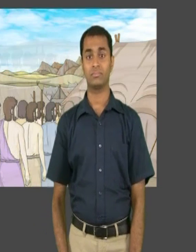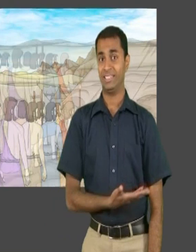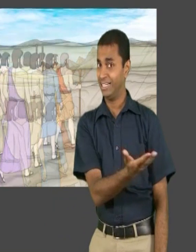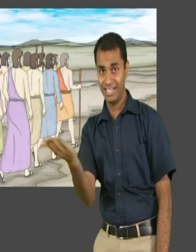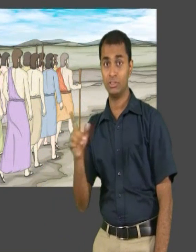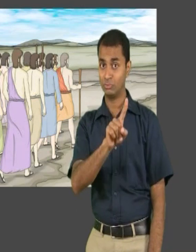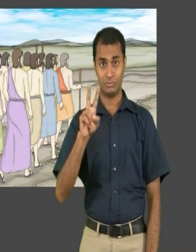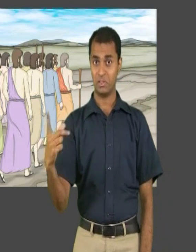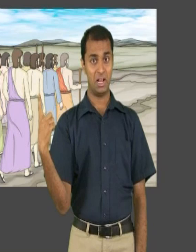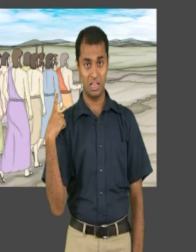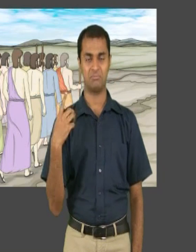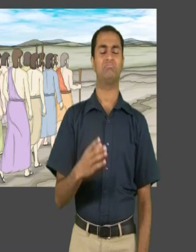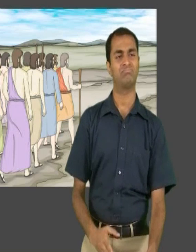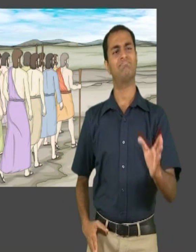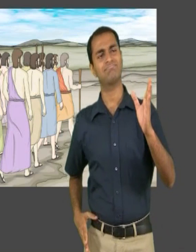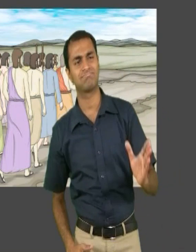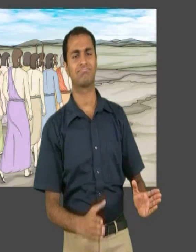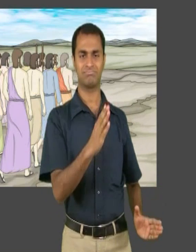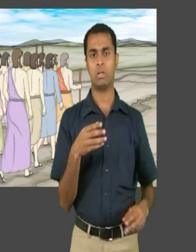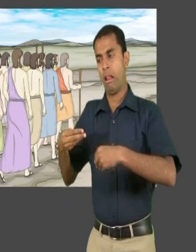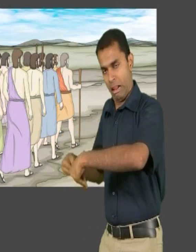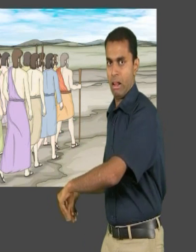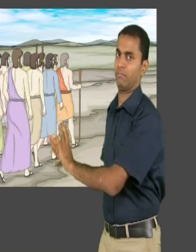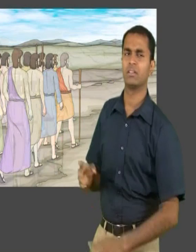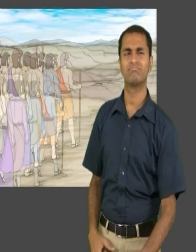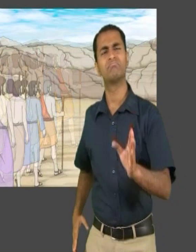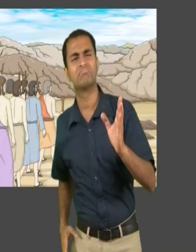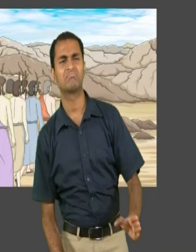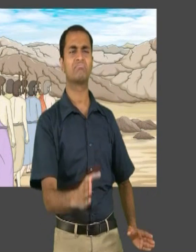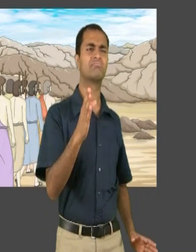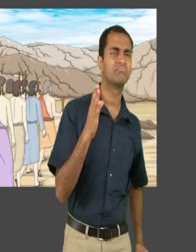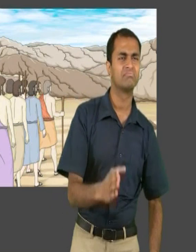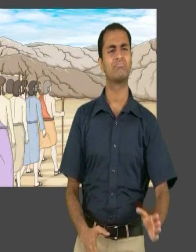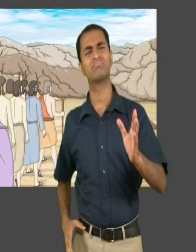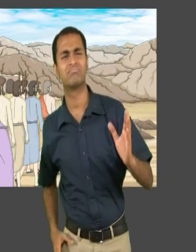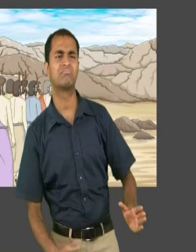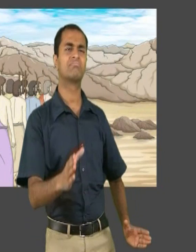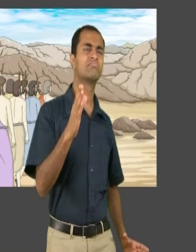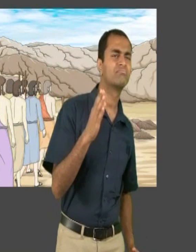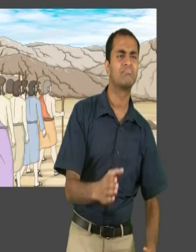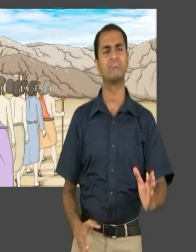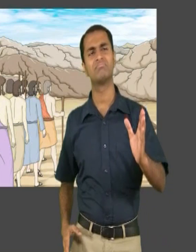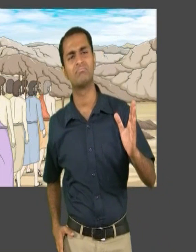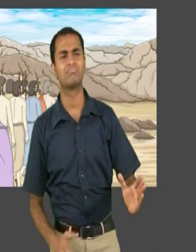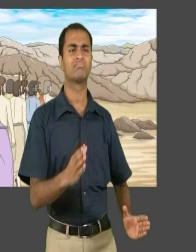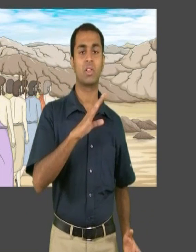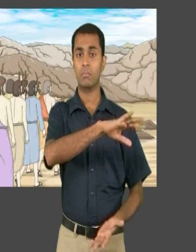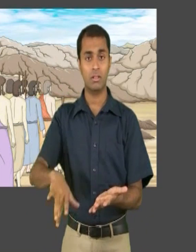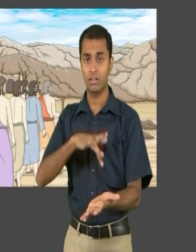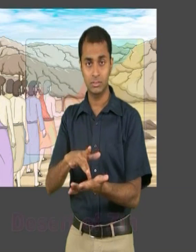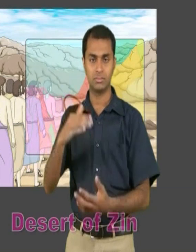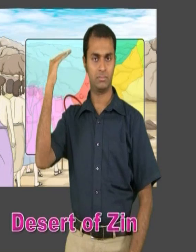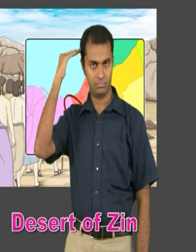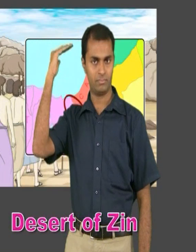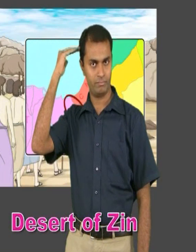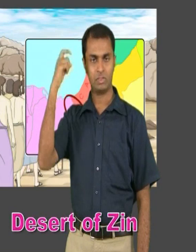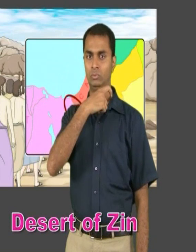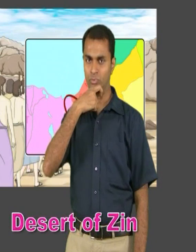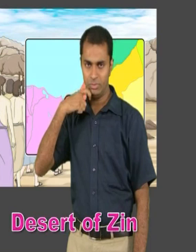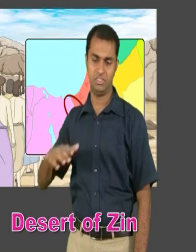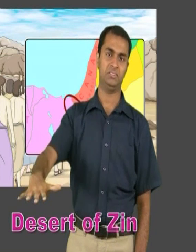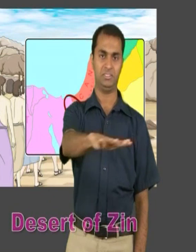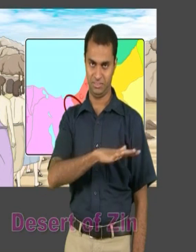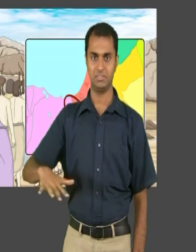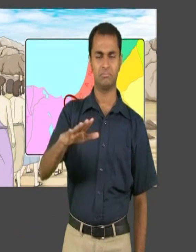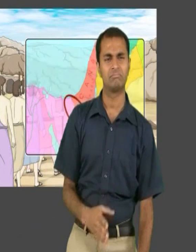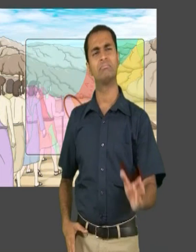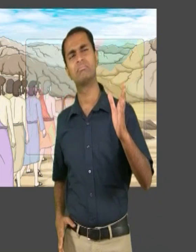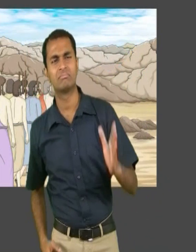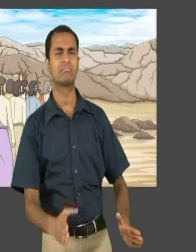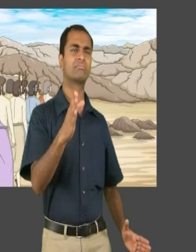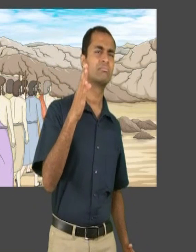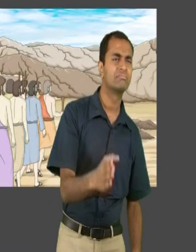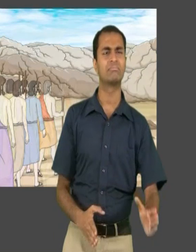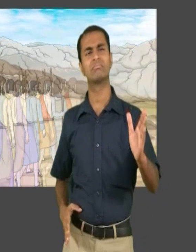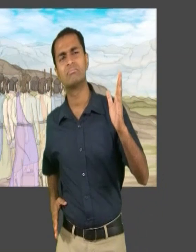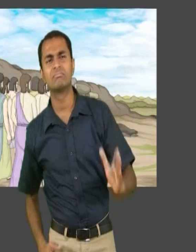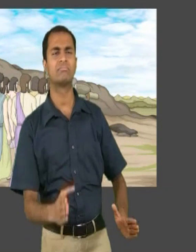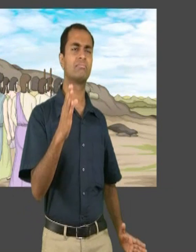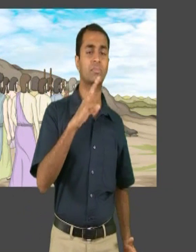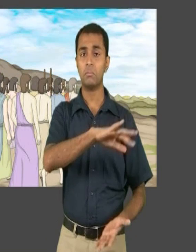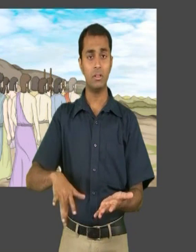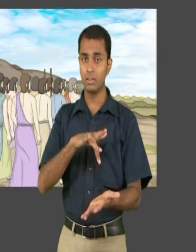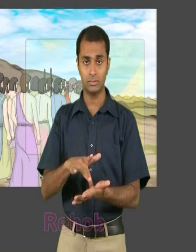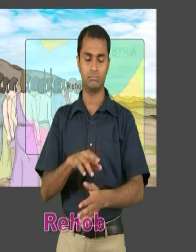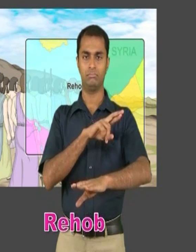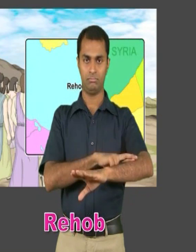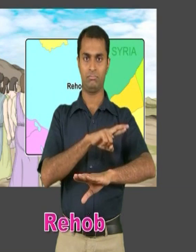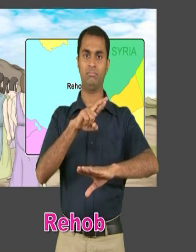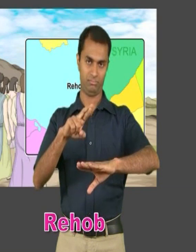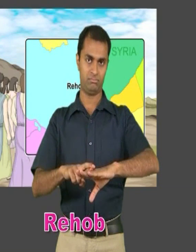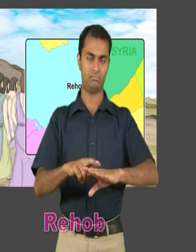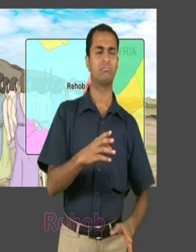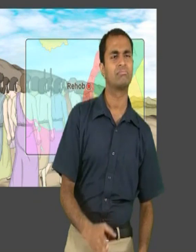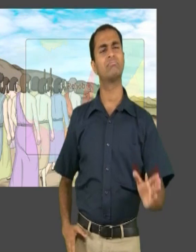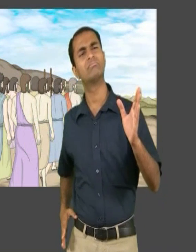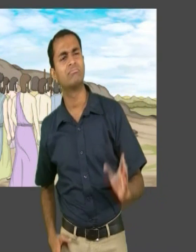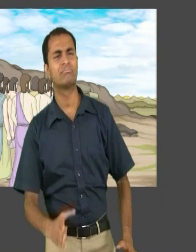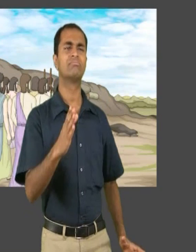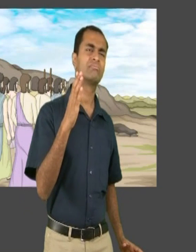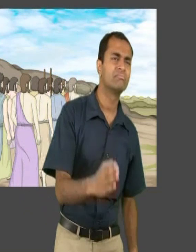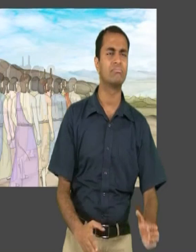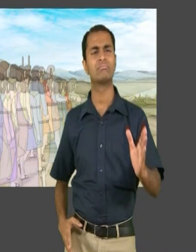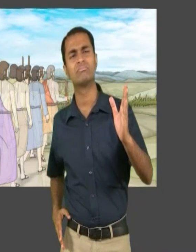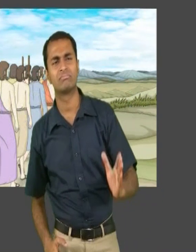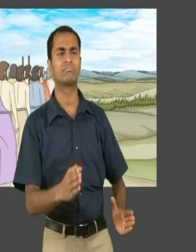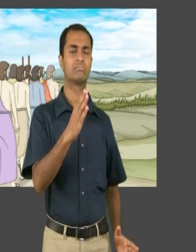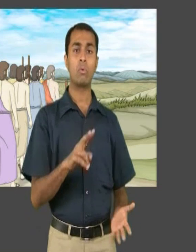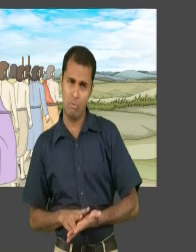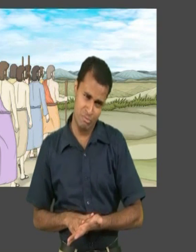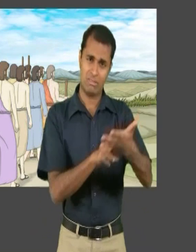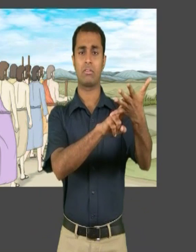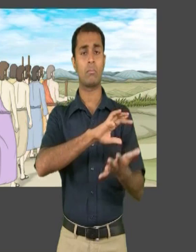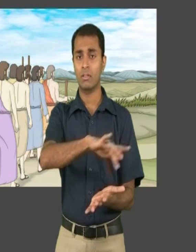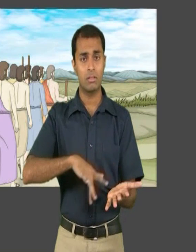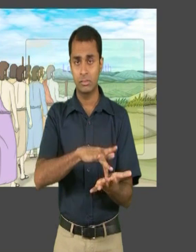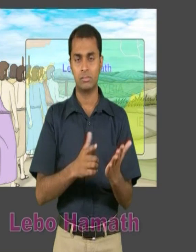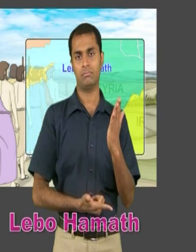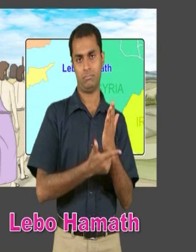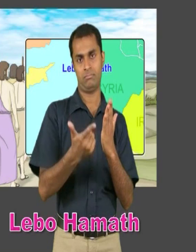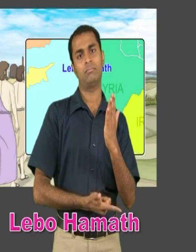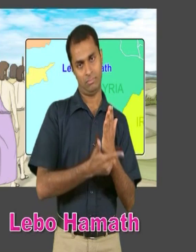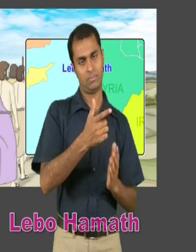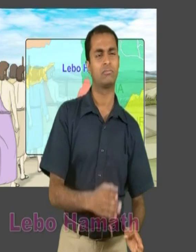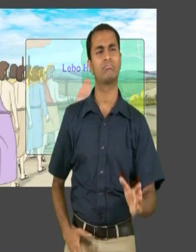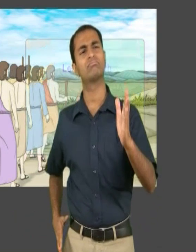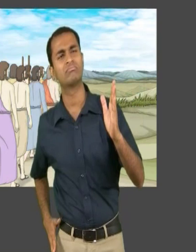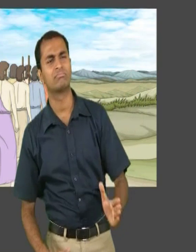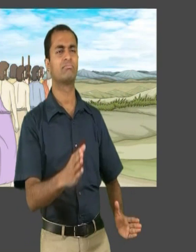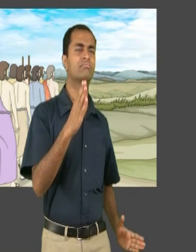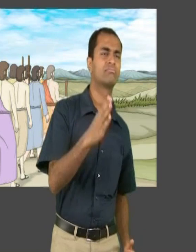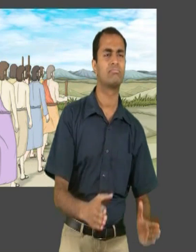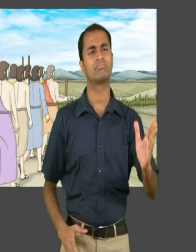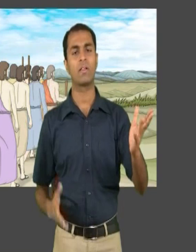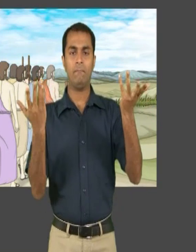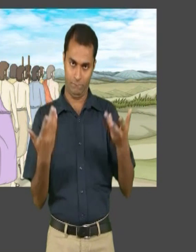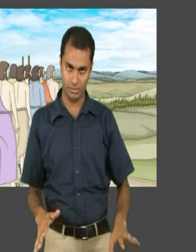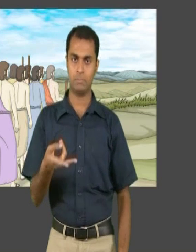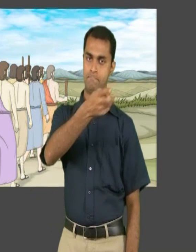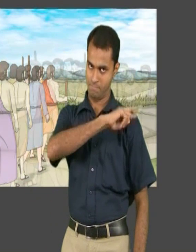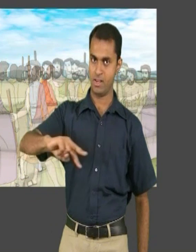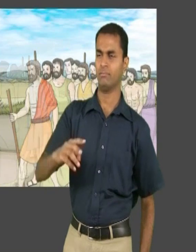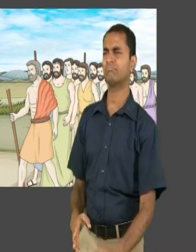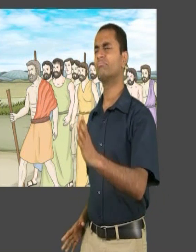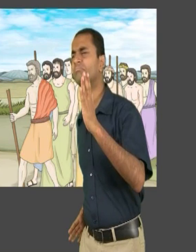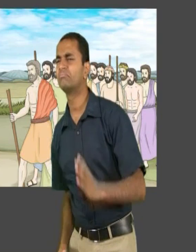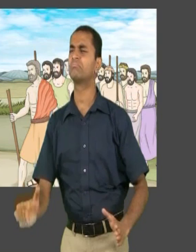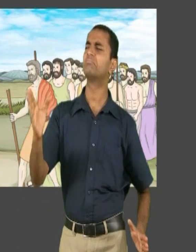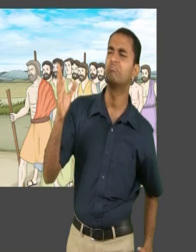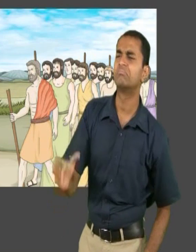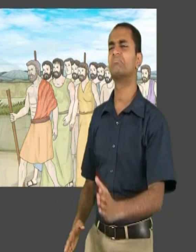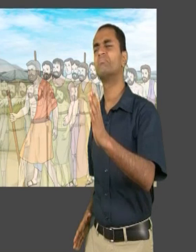(It was the season for the first ripe grapes.) So they went up and spied out the land from the Wilderness of Zin as far as Rehob, toward Lebo-hamath.